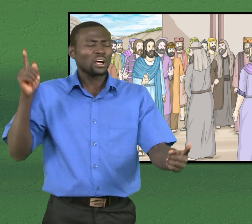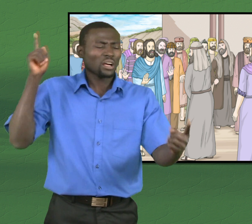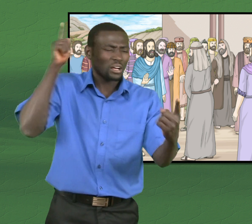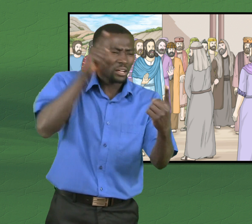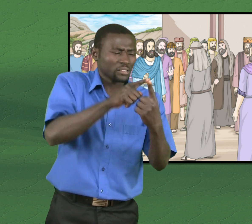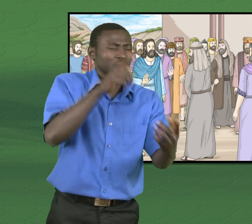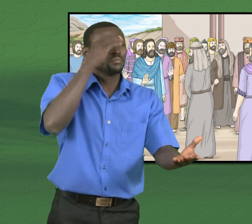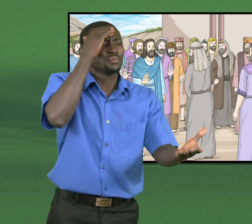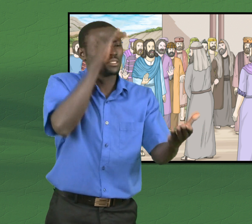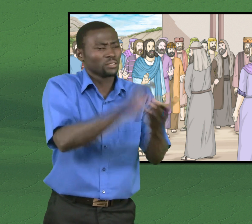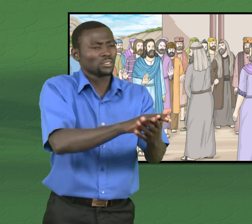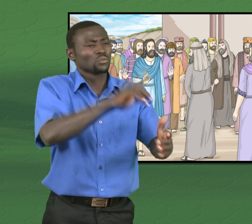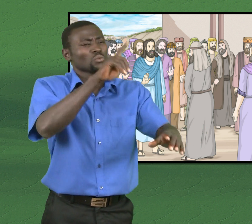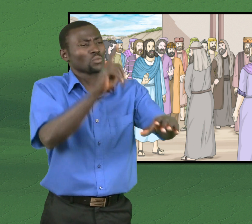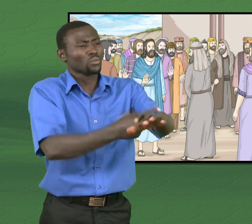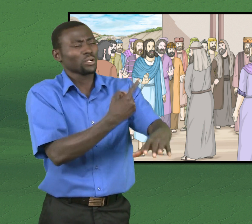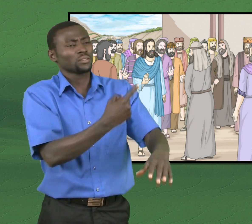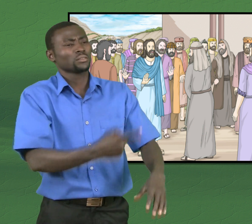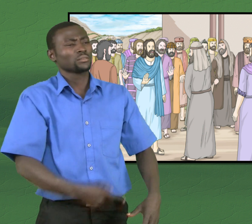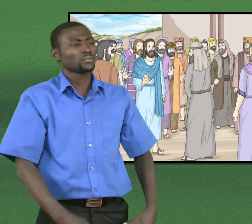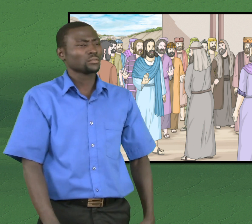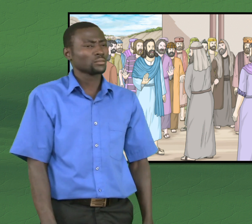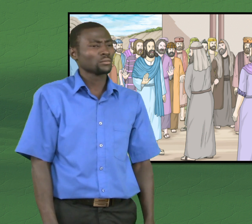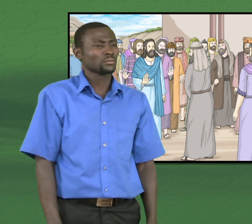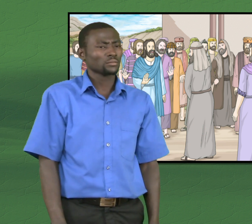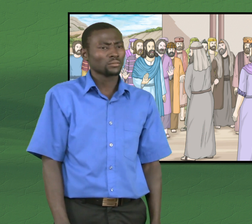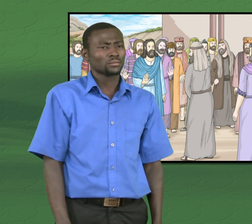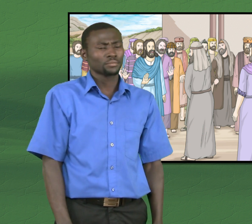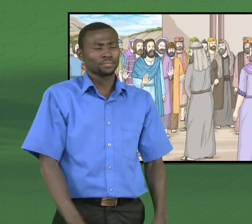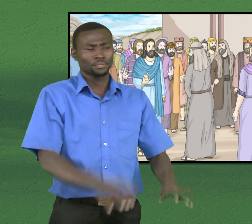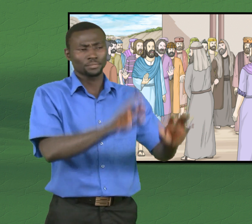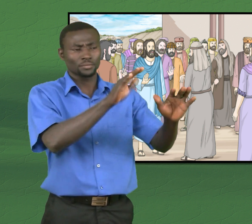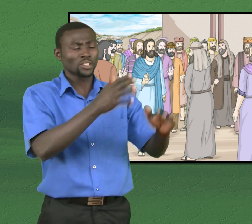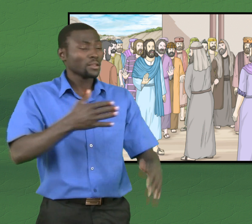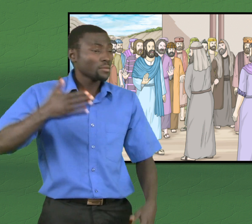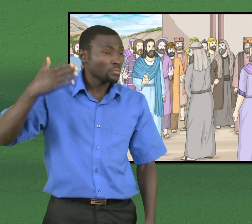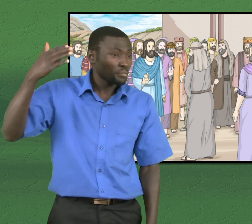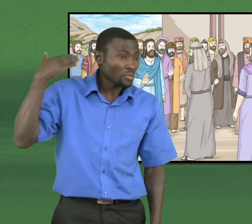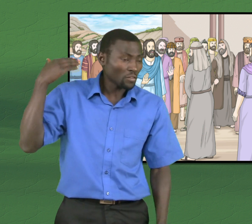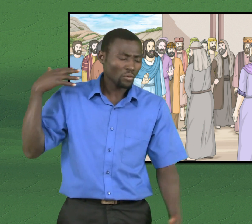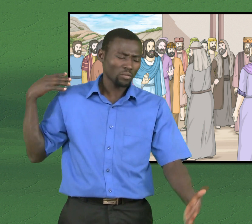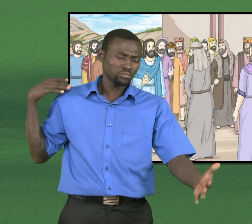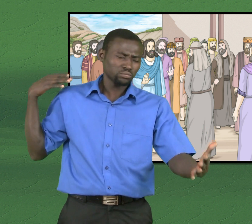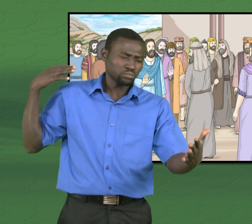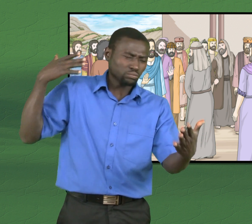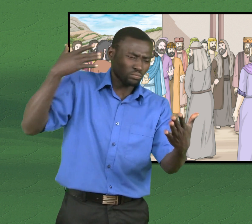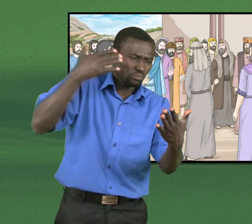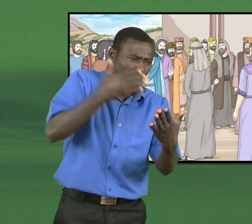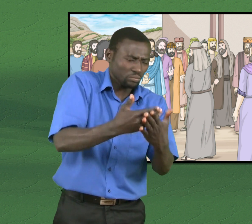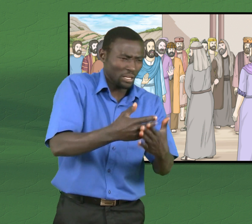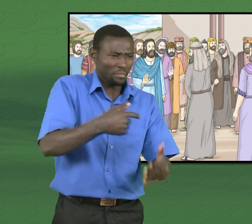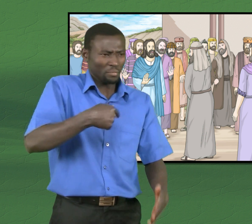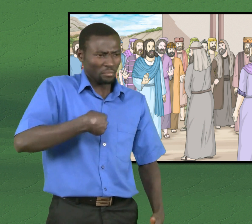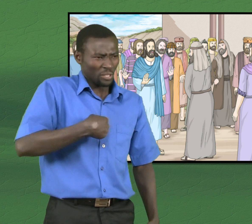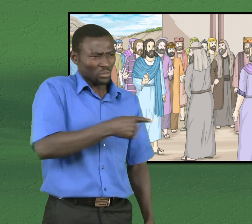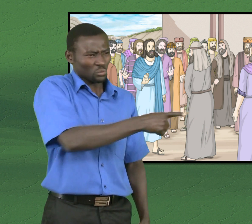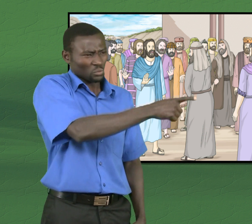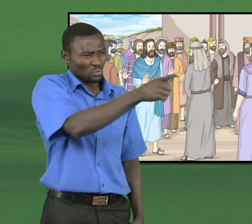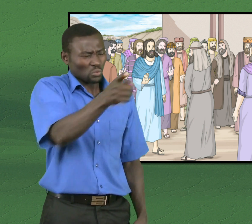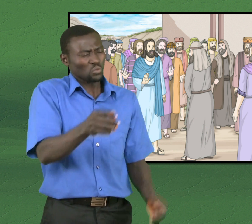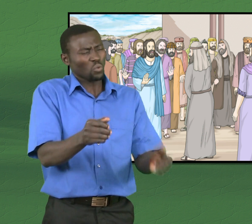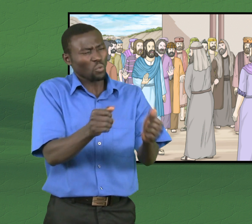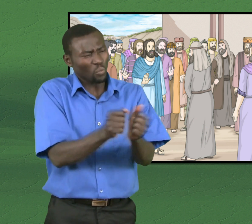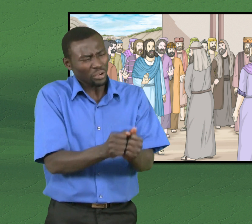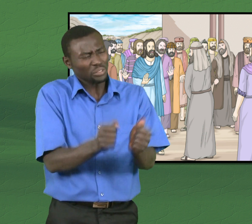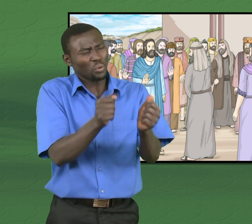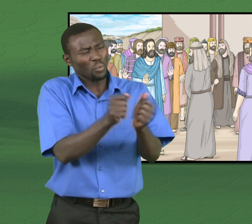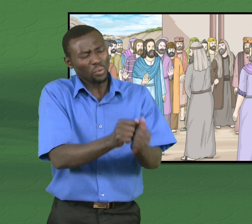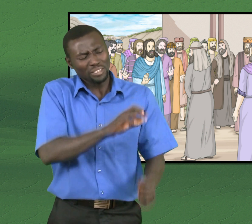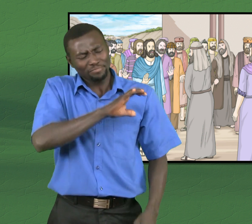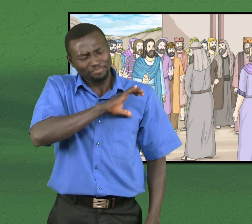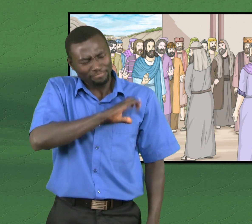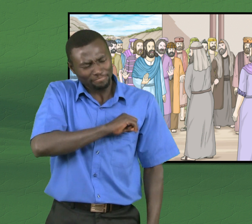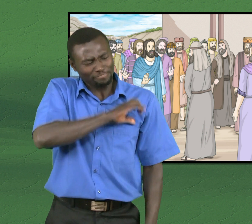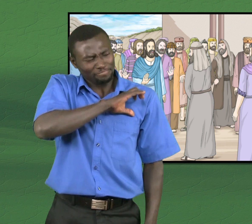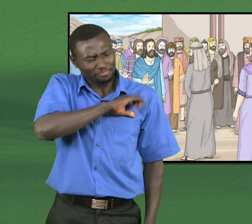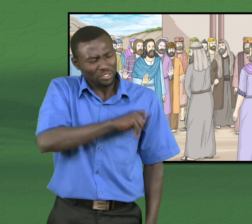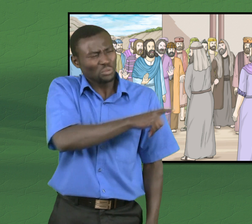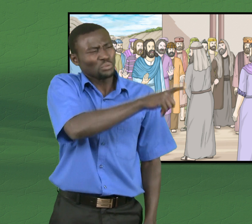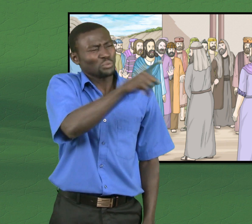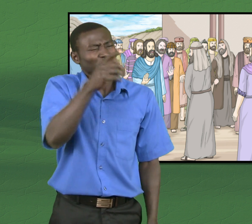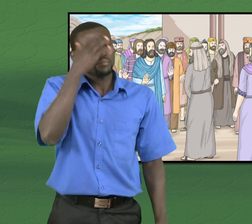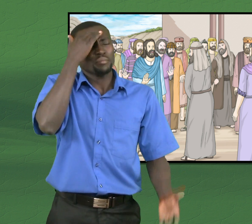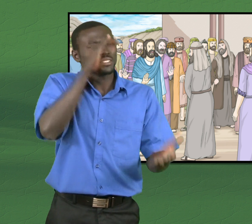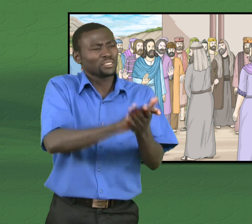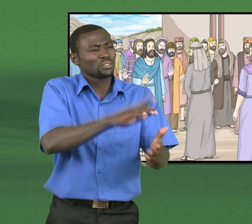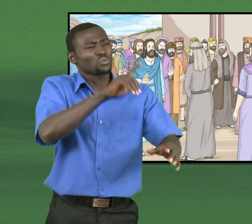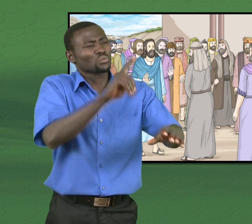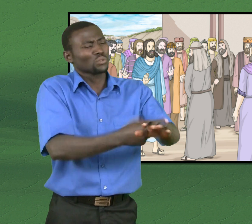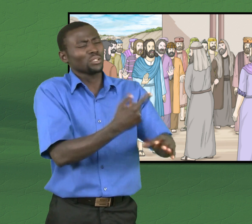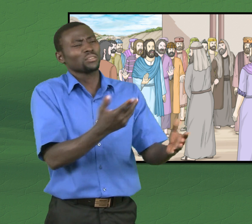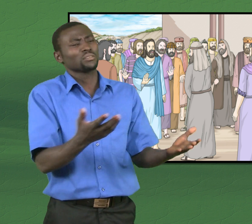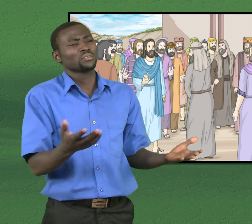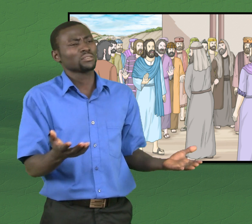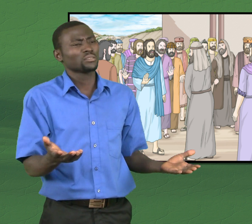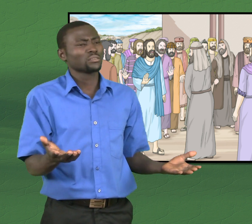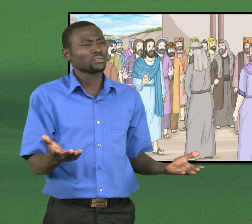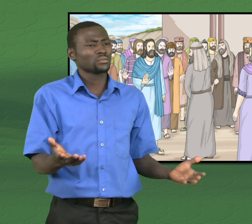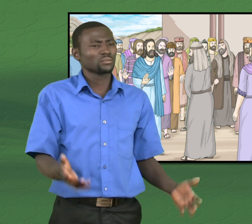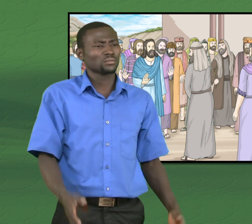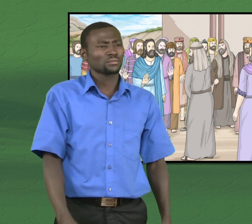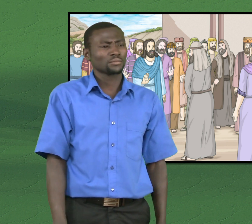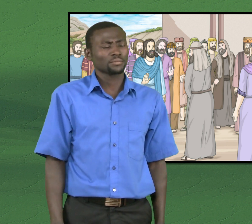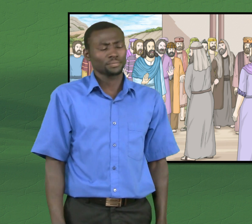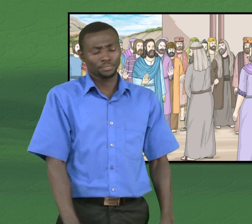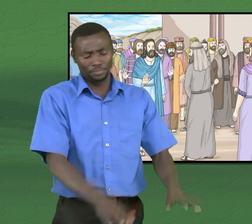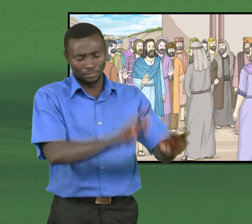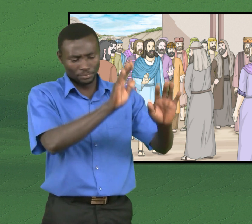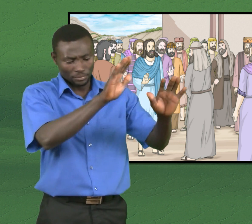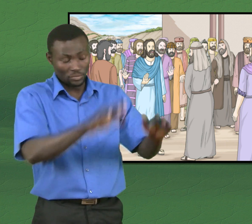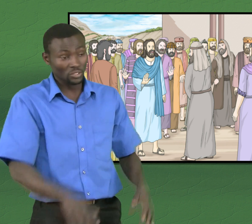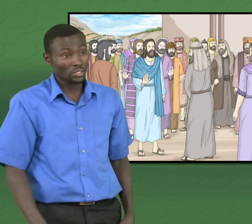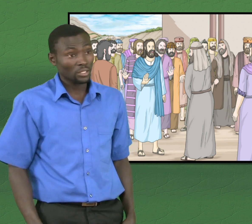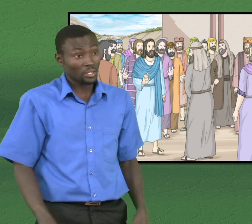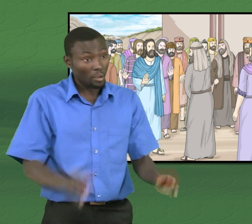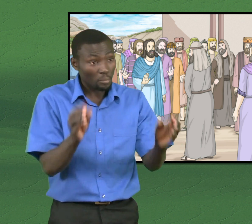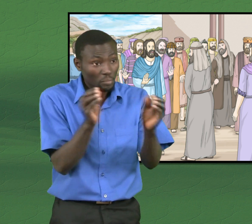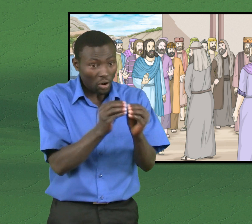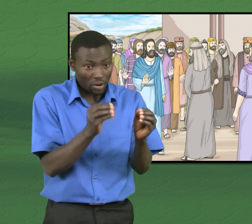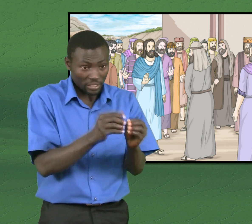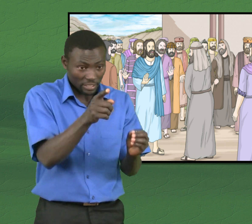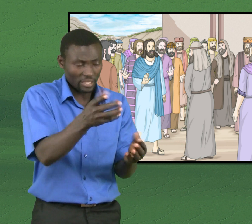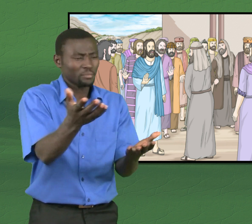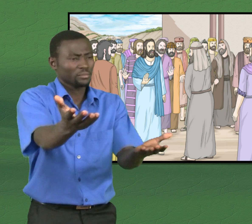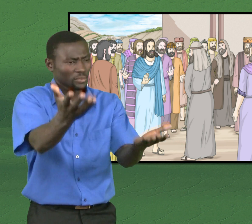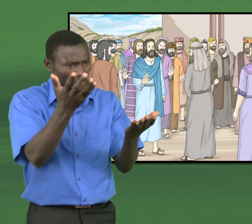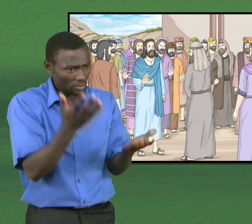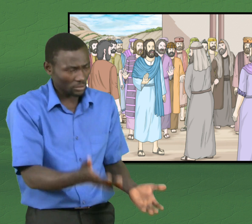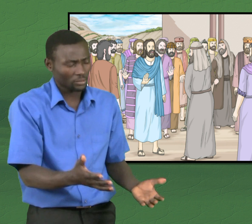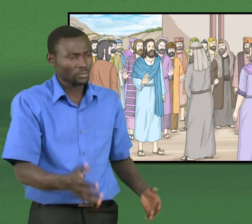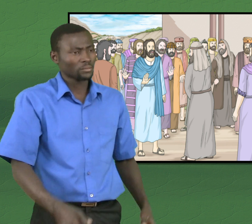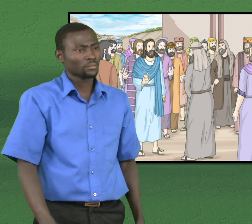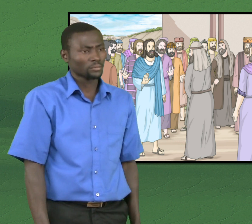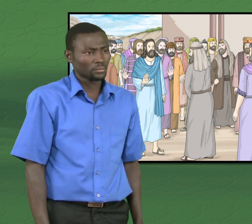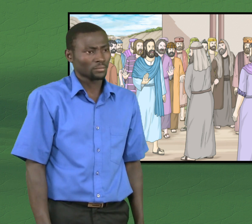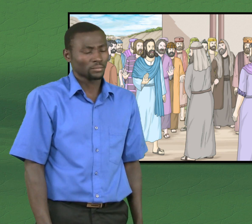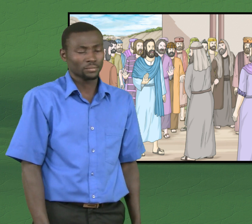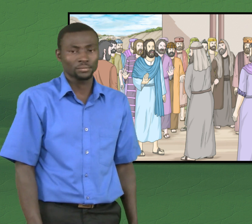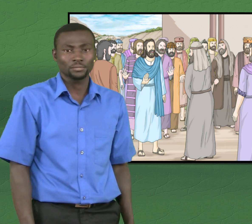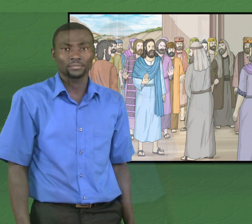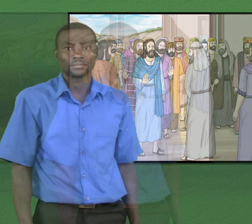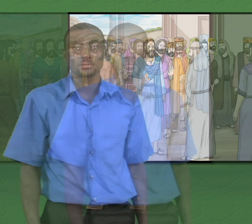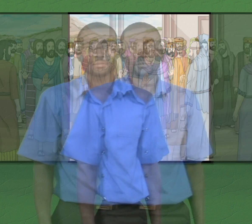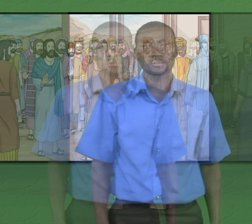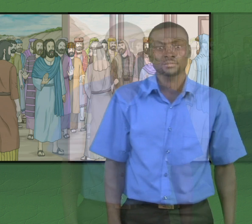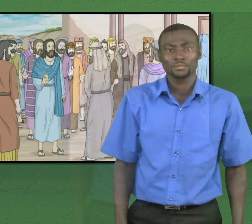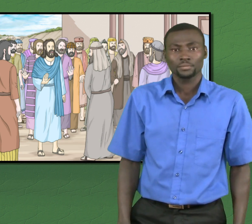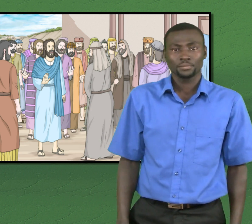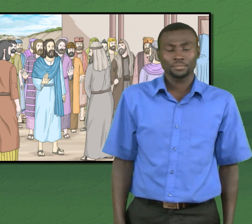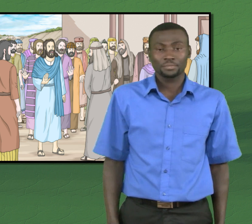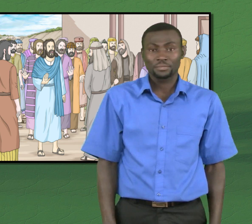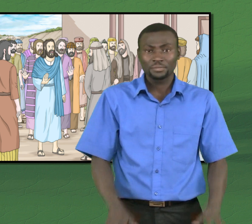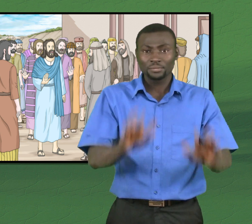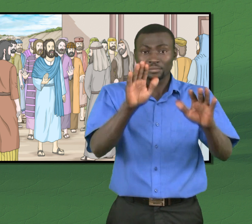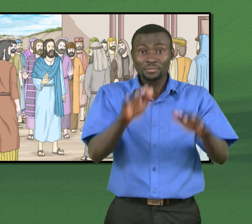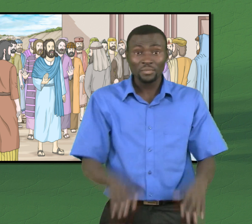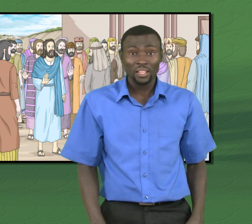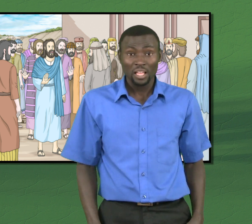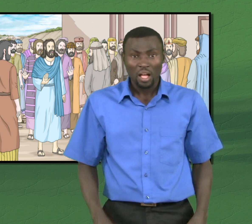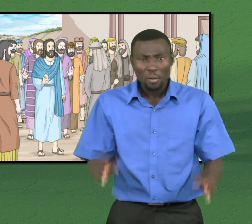How long must I put up with you? Bring the boy to Me.”